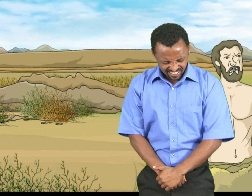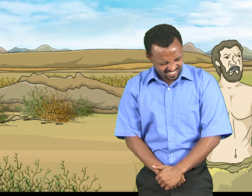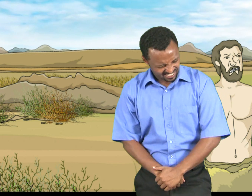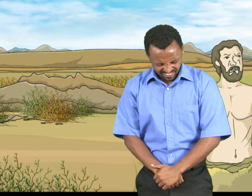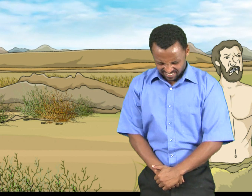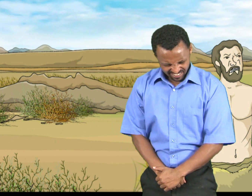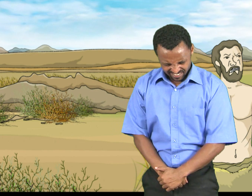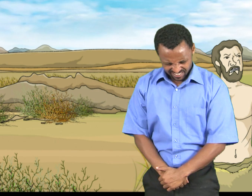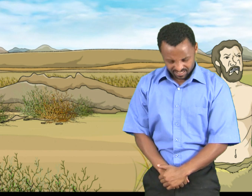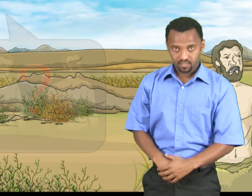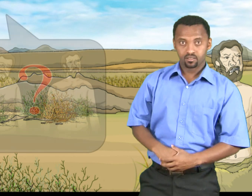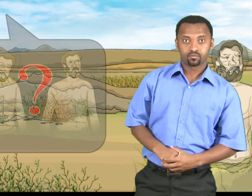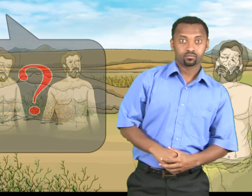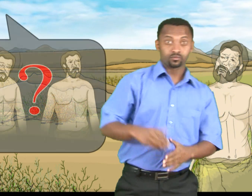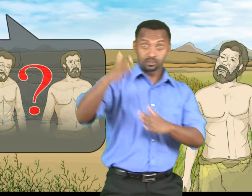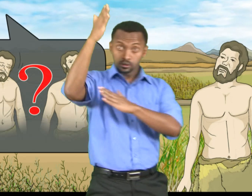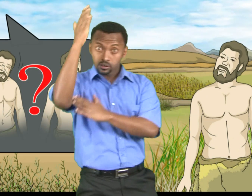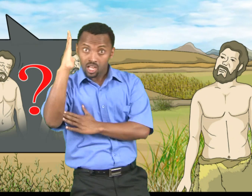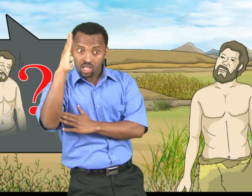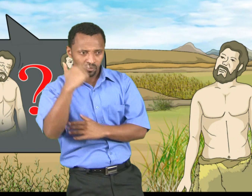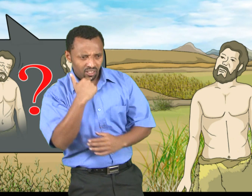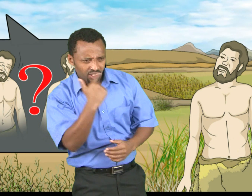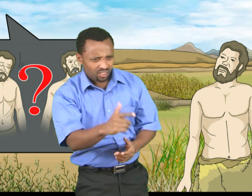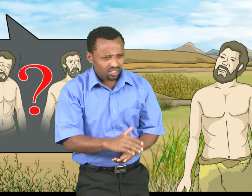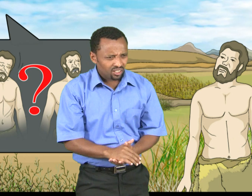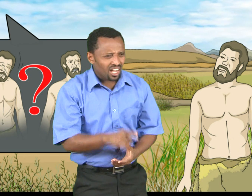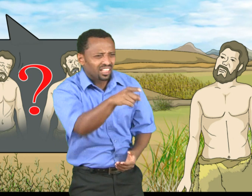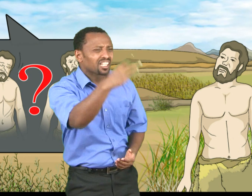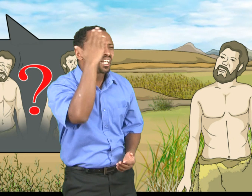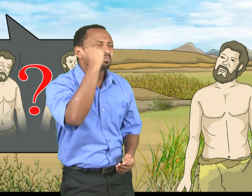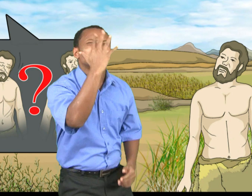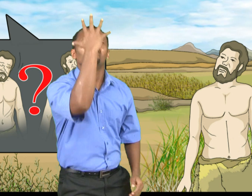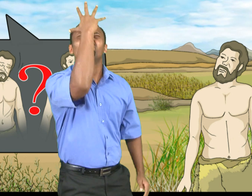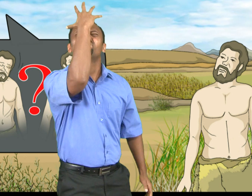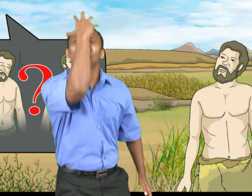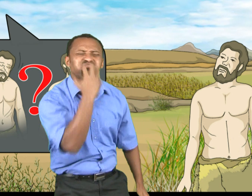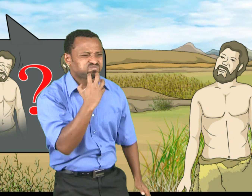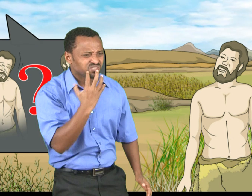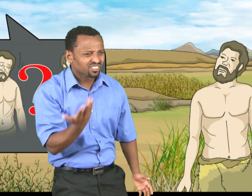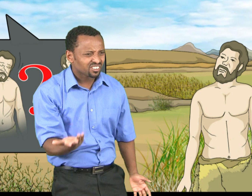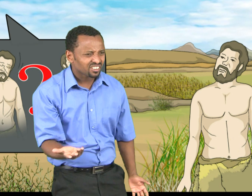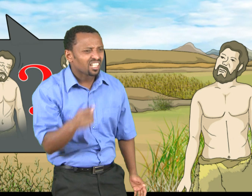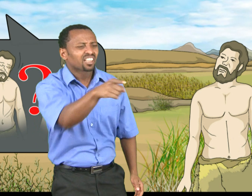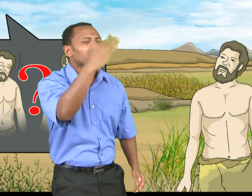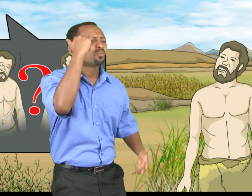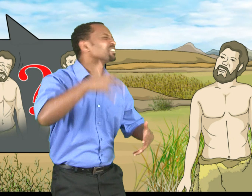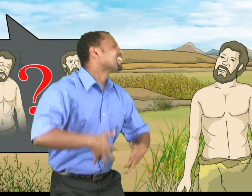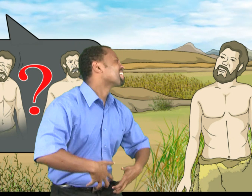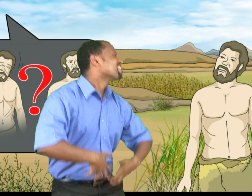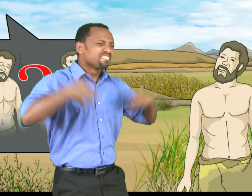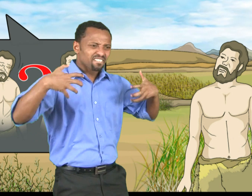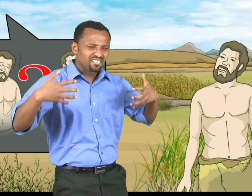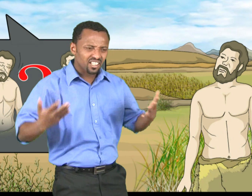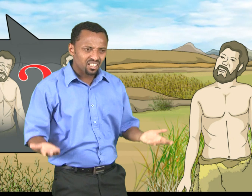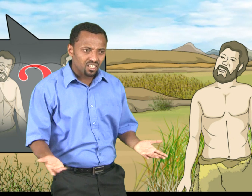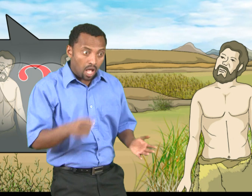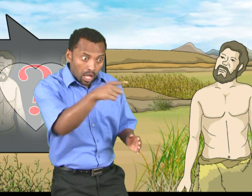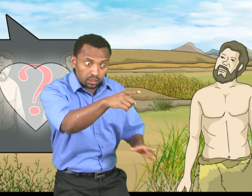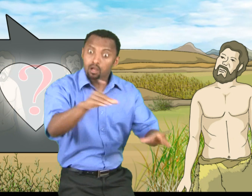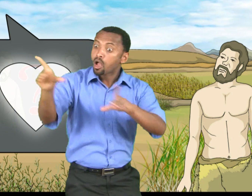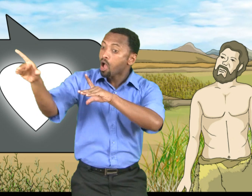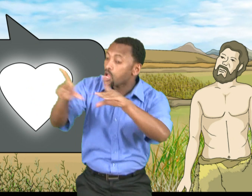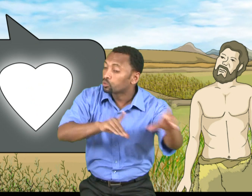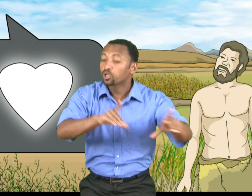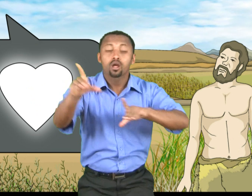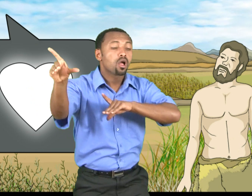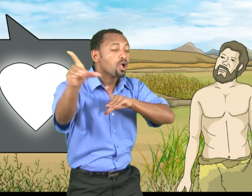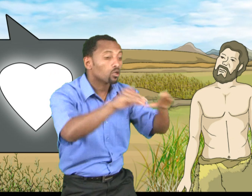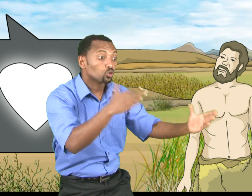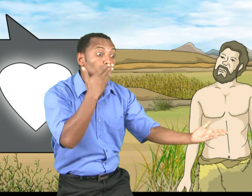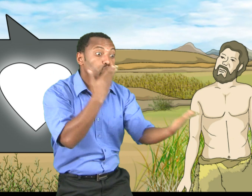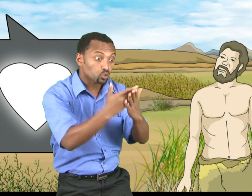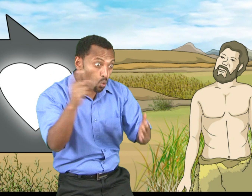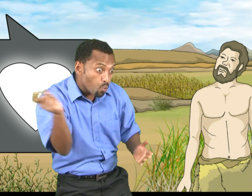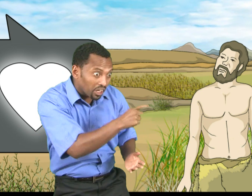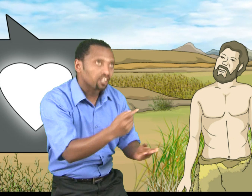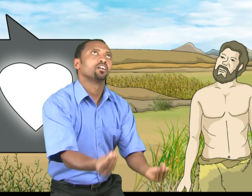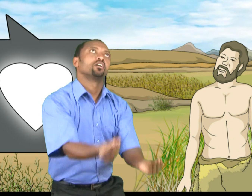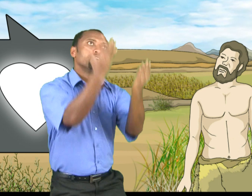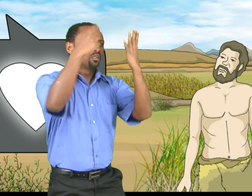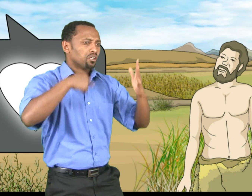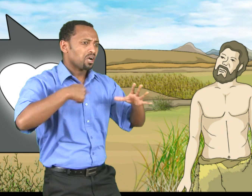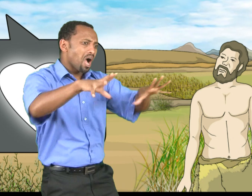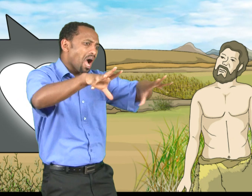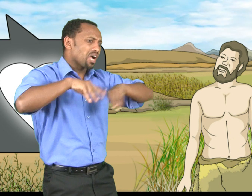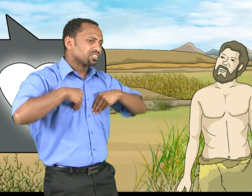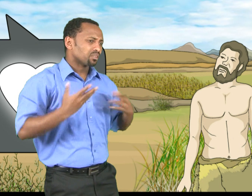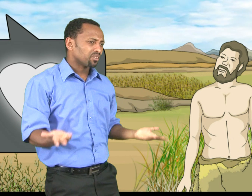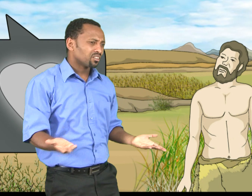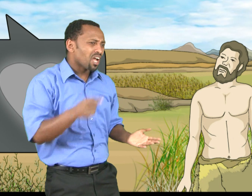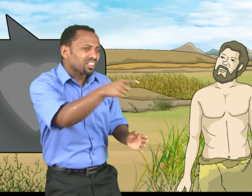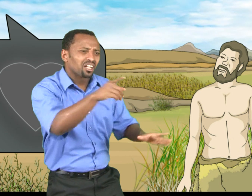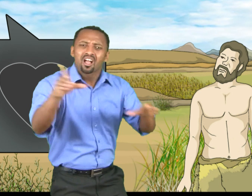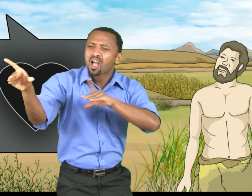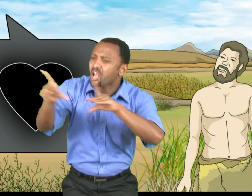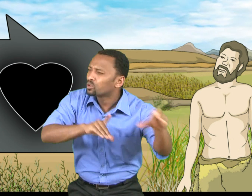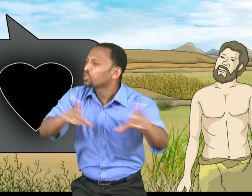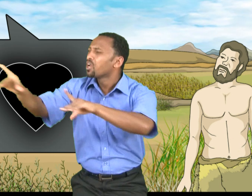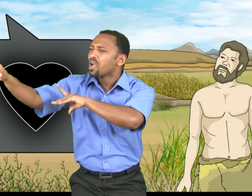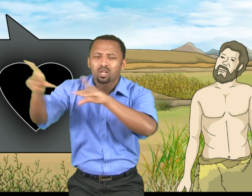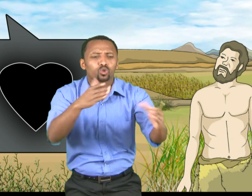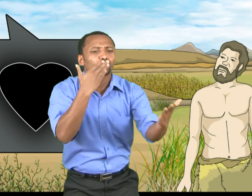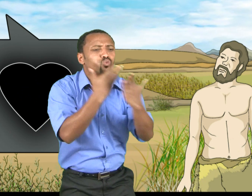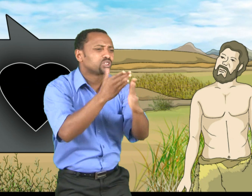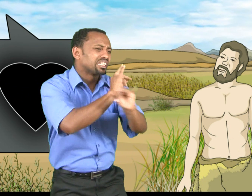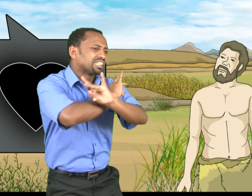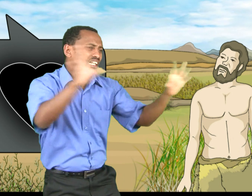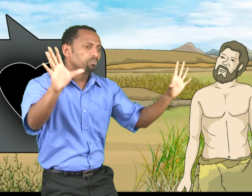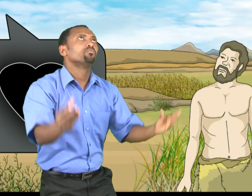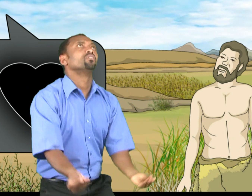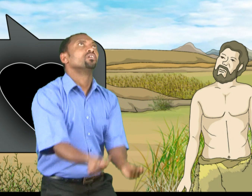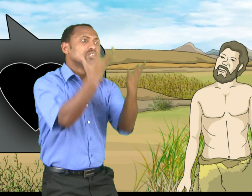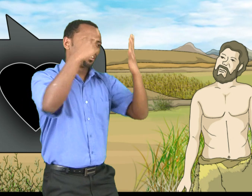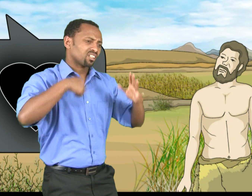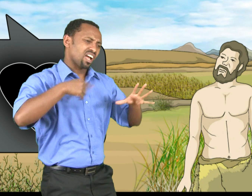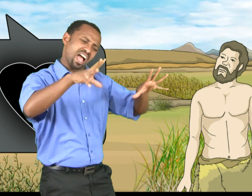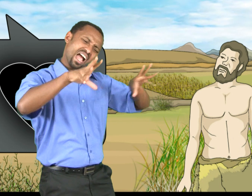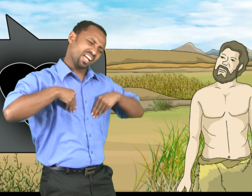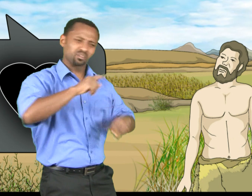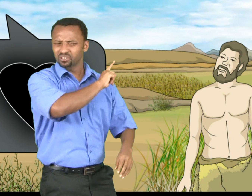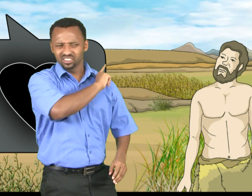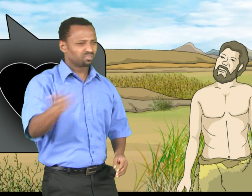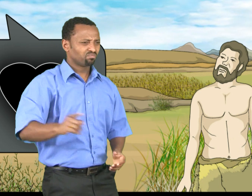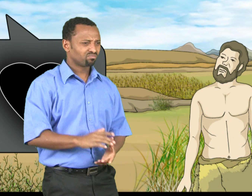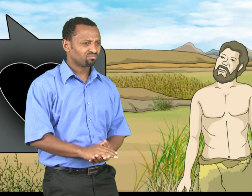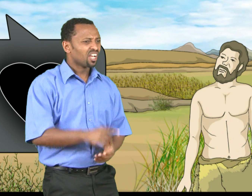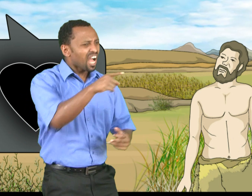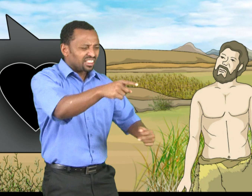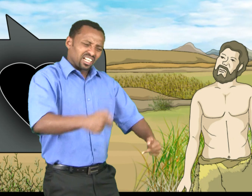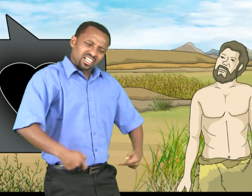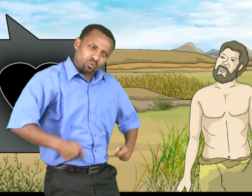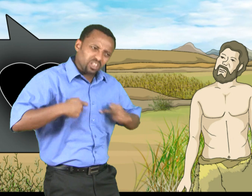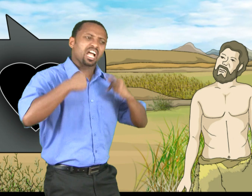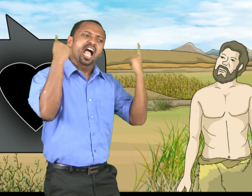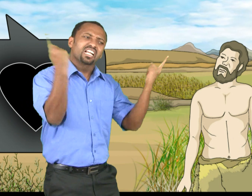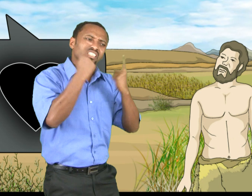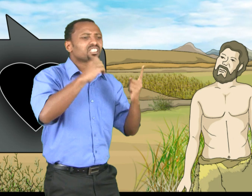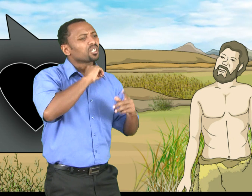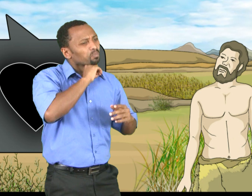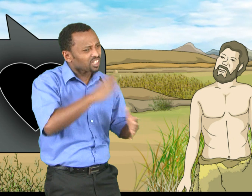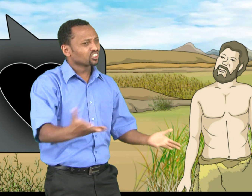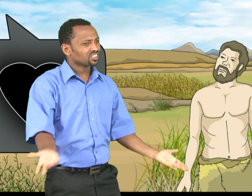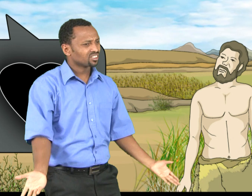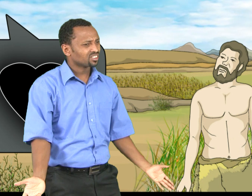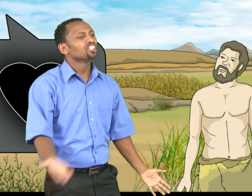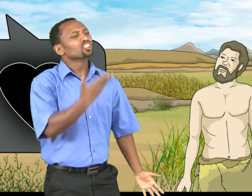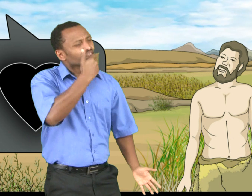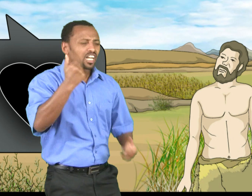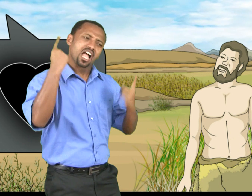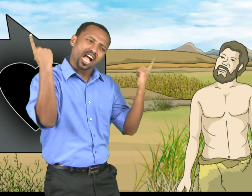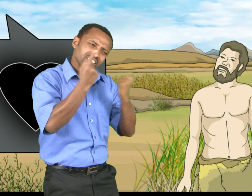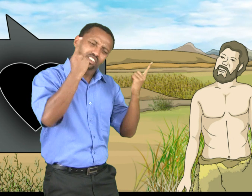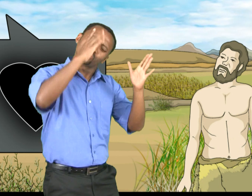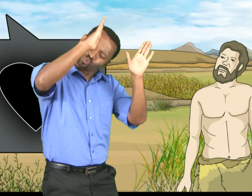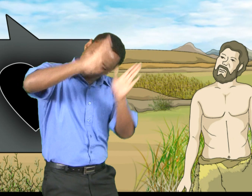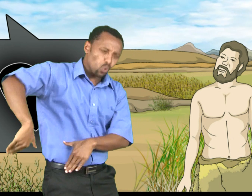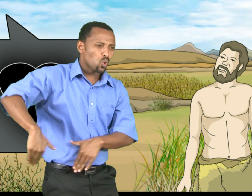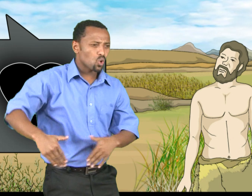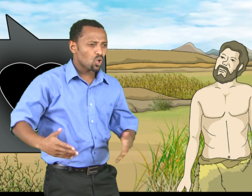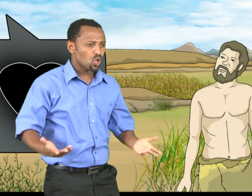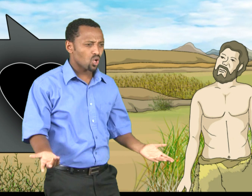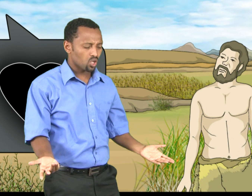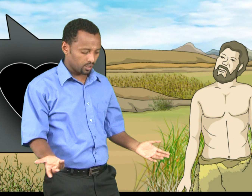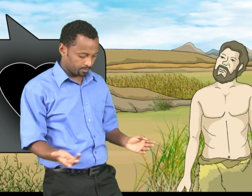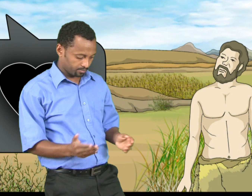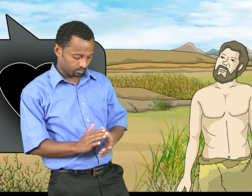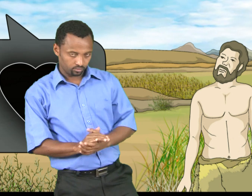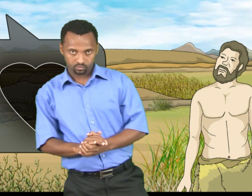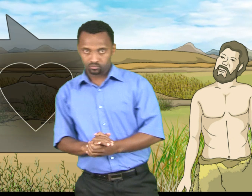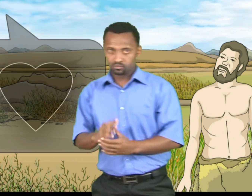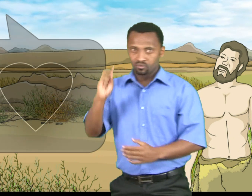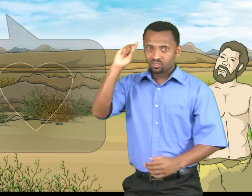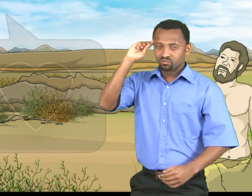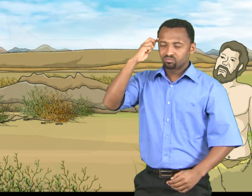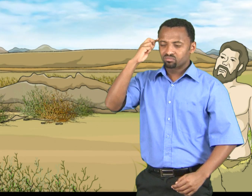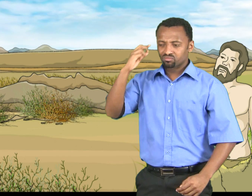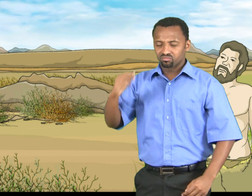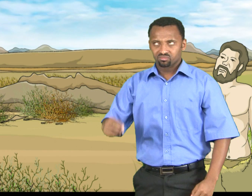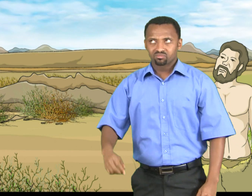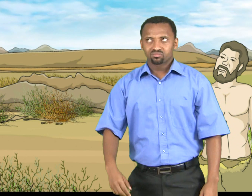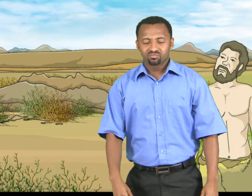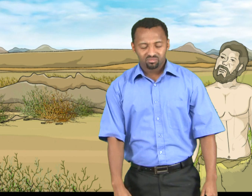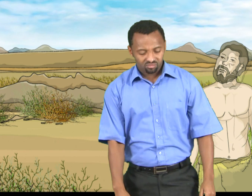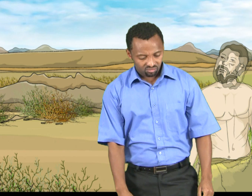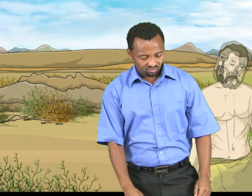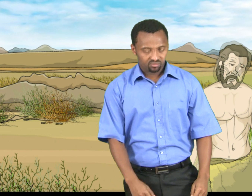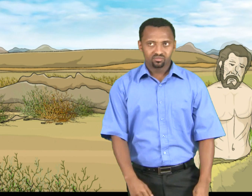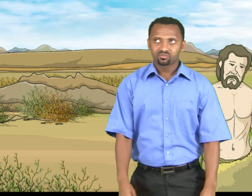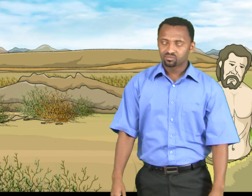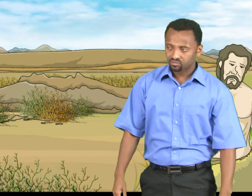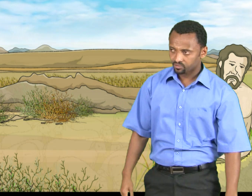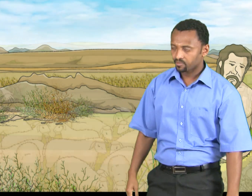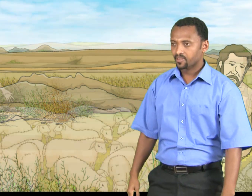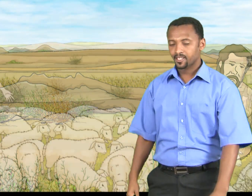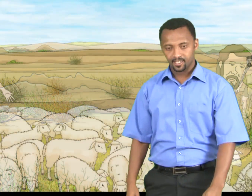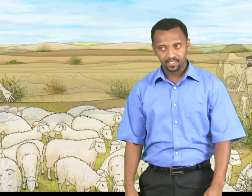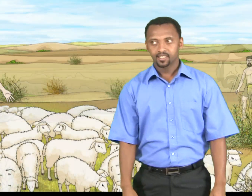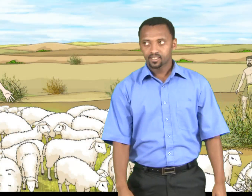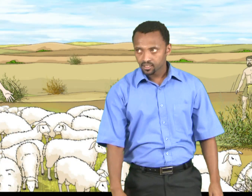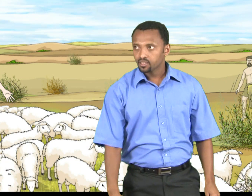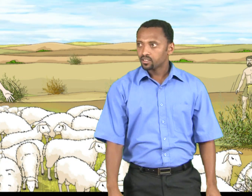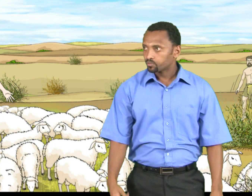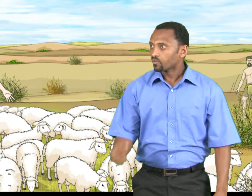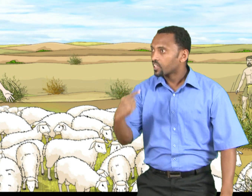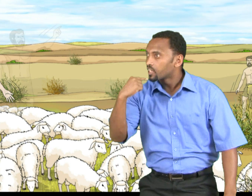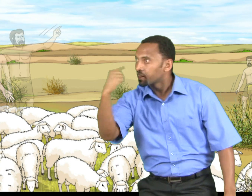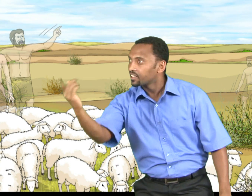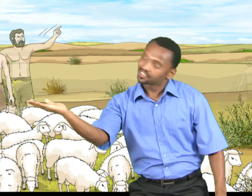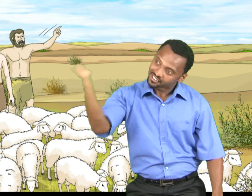“Why are you angry,” said the LORD to Cain, “and why has your countenance fallen? If you do what is right, will you not be accepted? But if you refuse to do what is right, sin is crouching at your door; it desires you, but you must master it.”